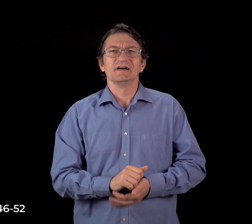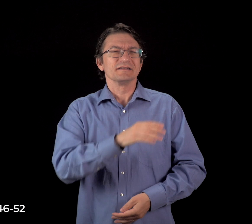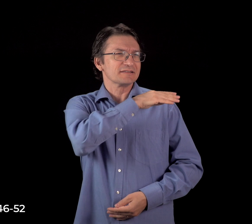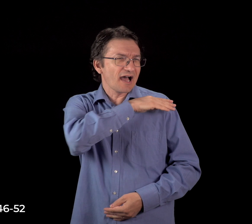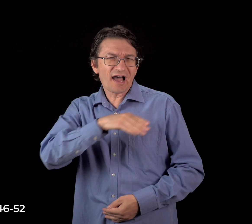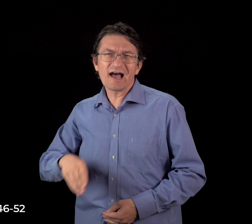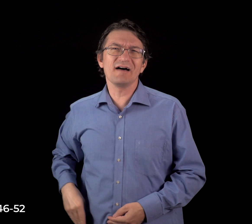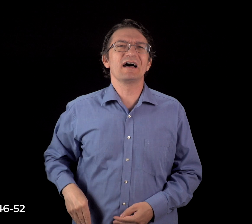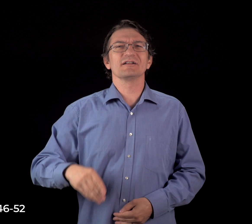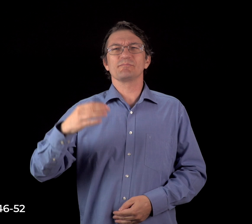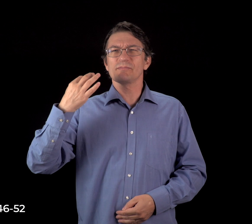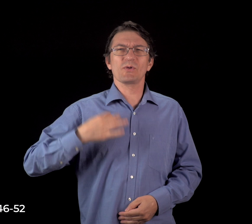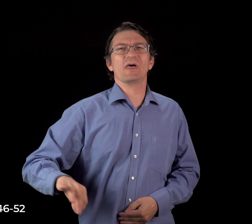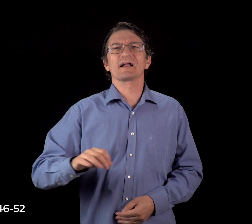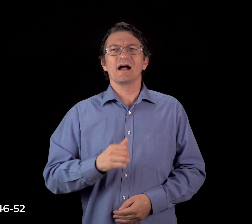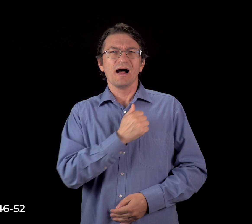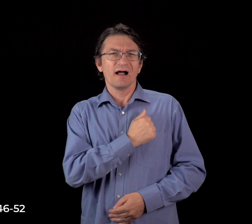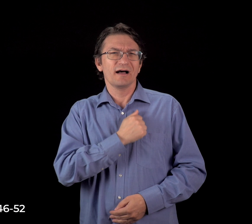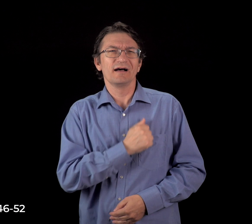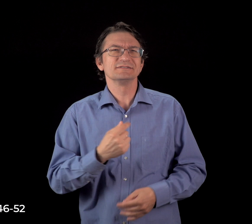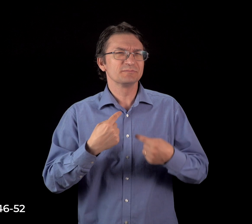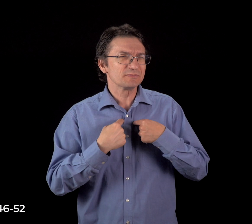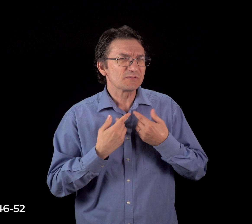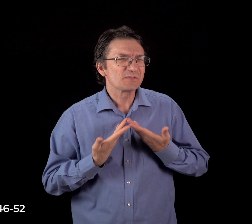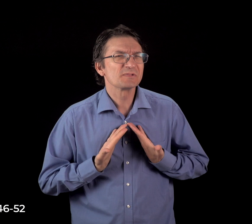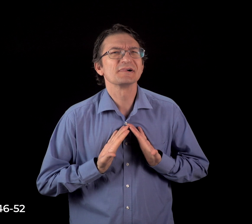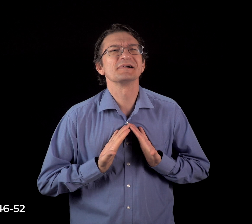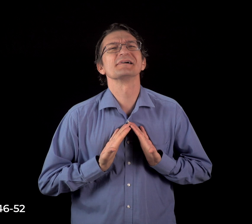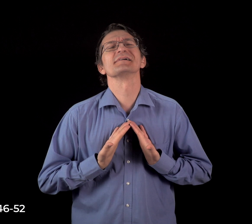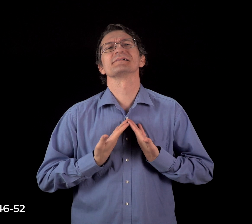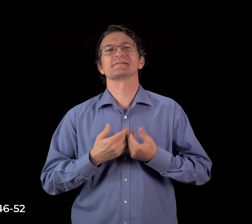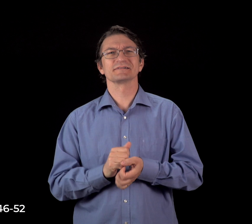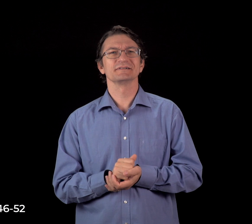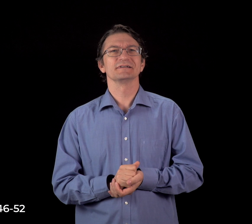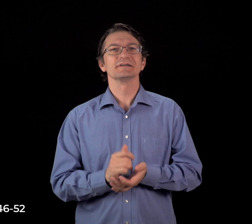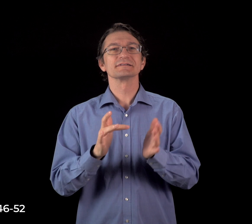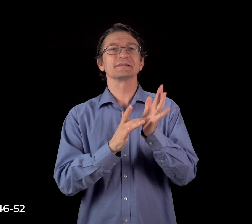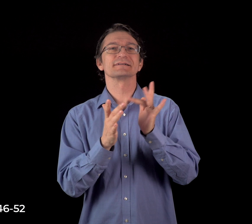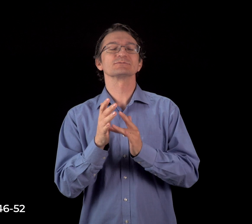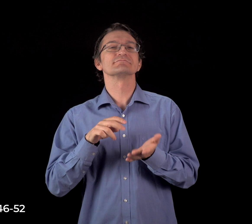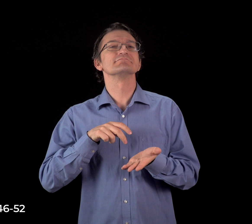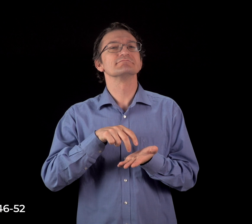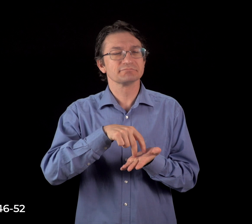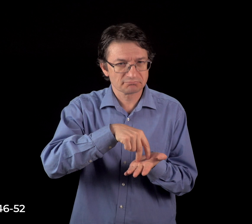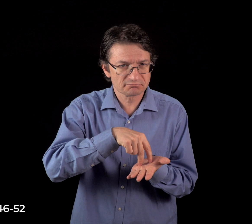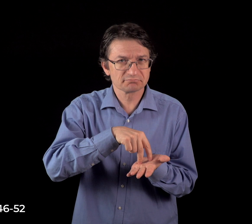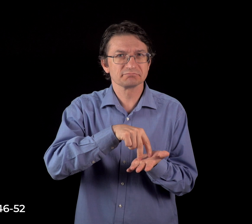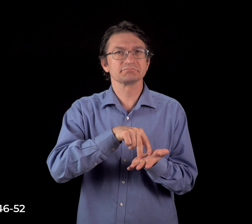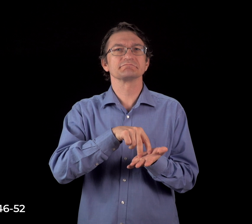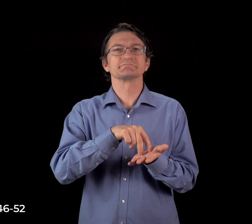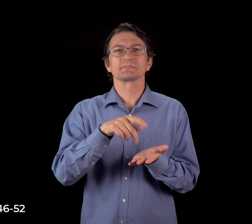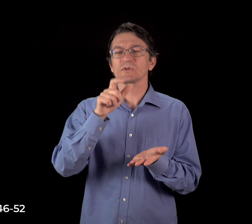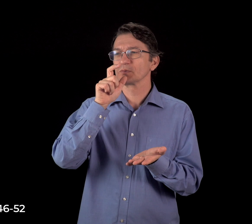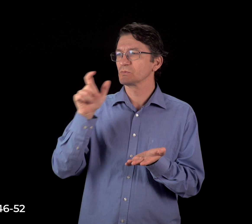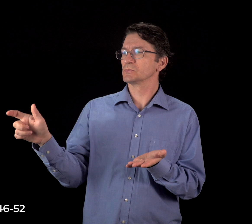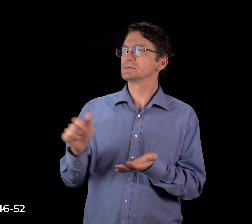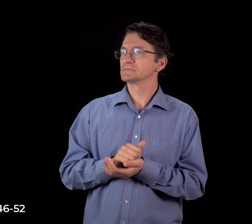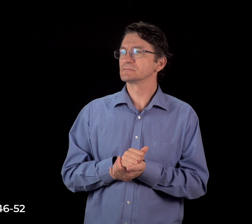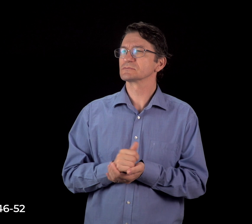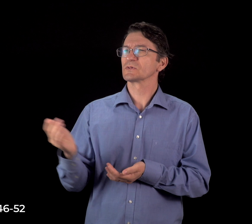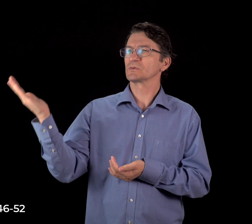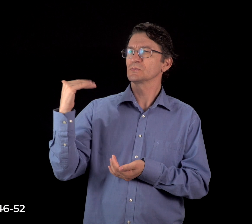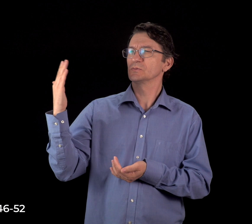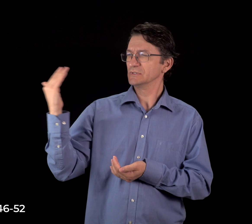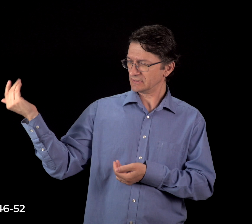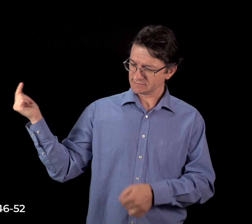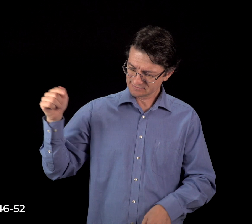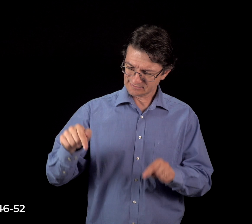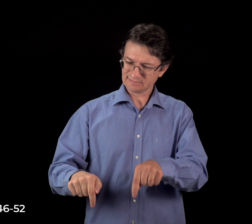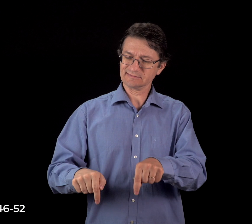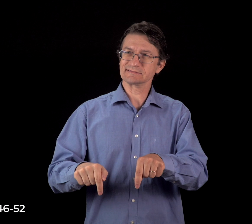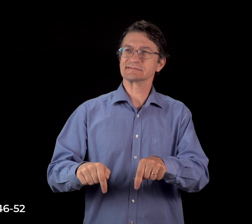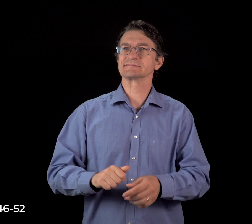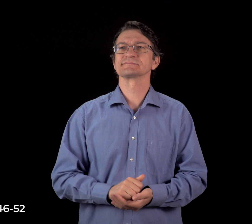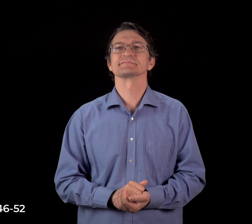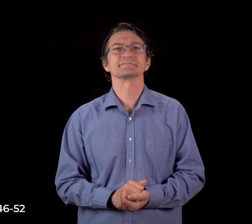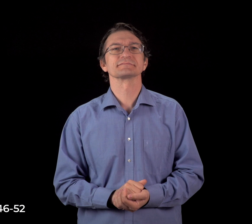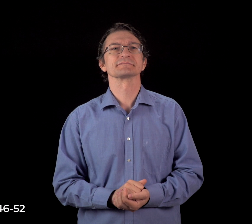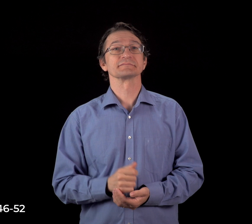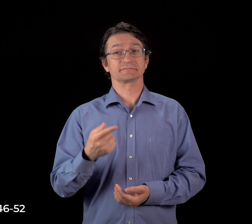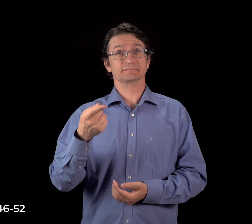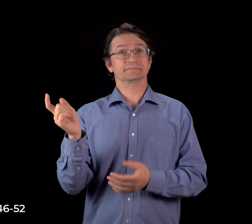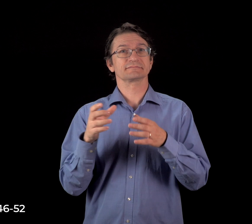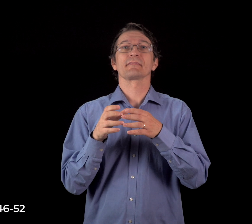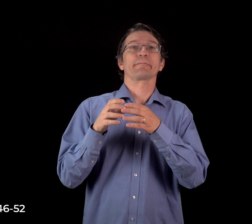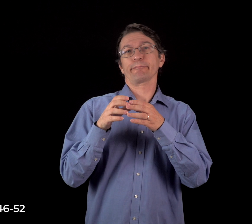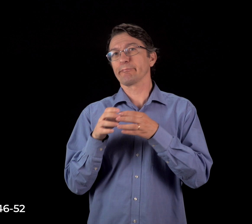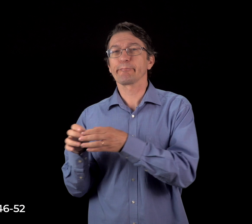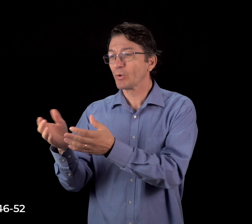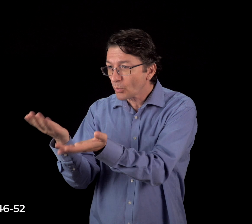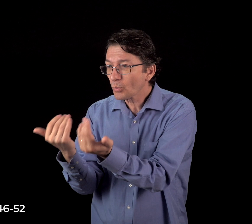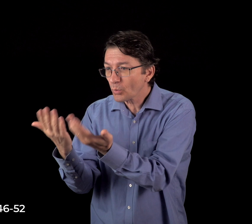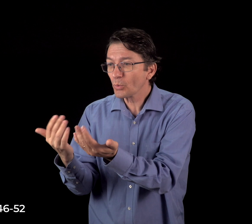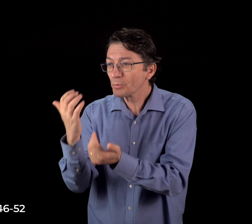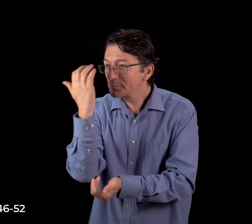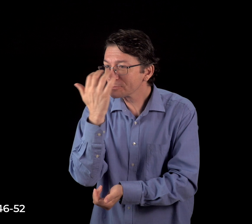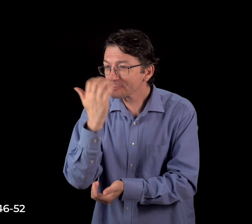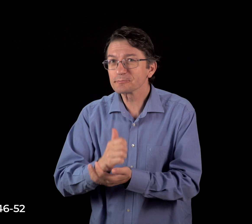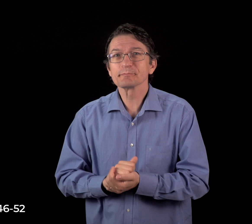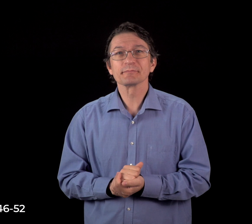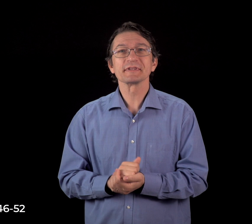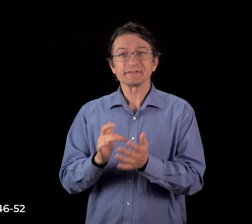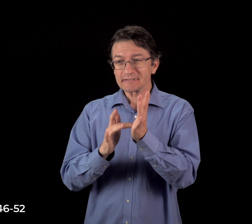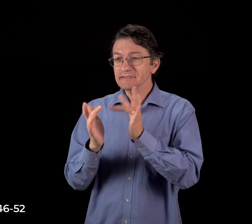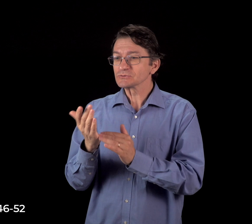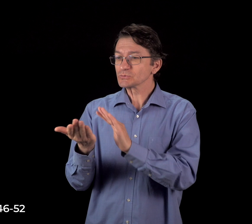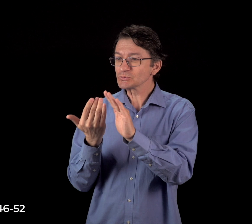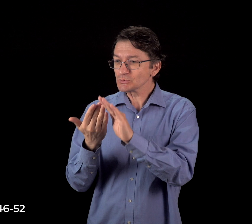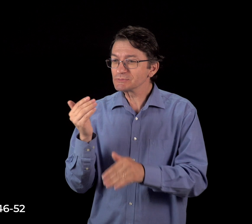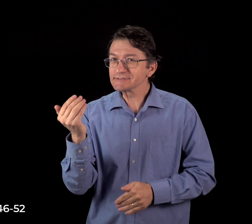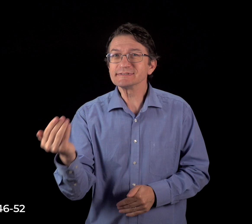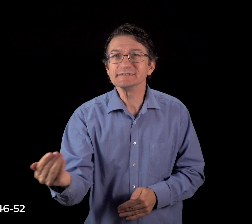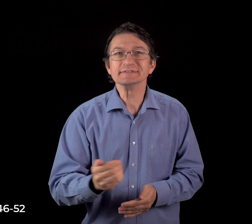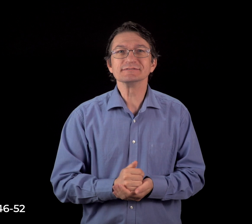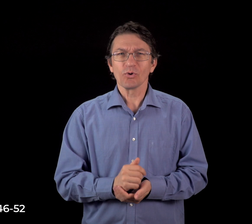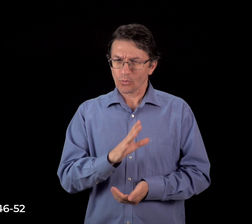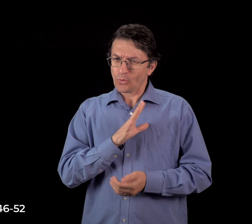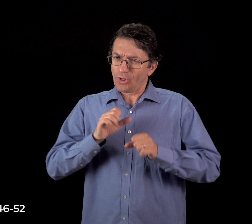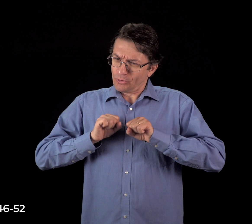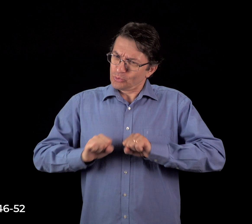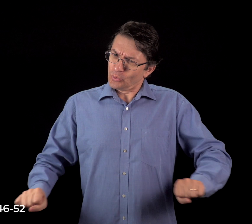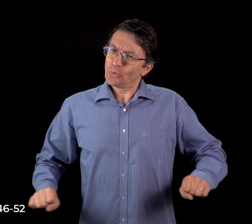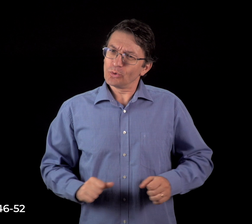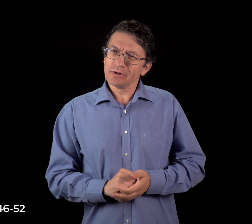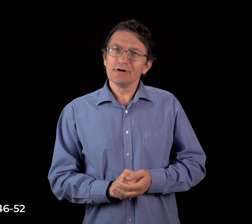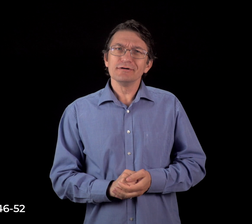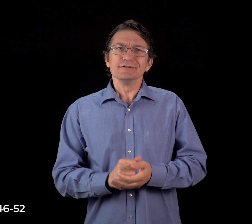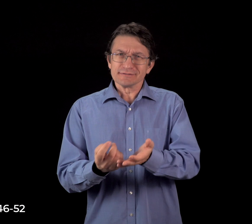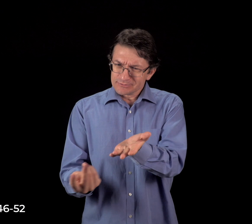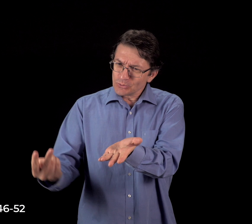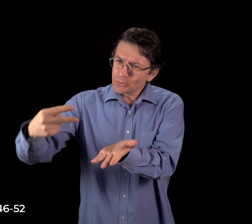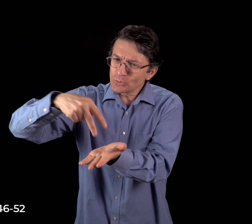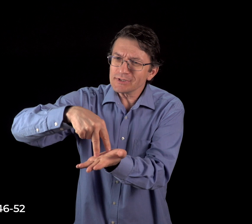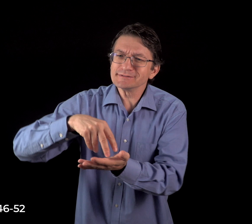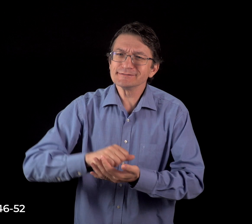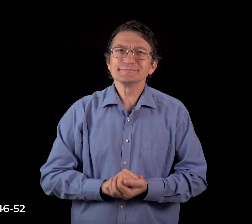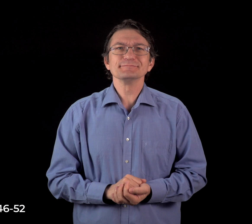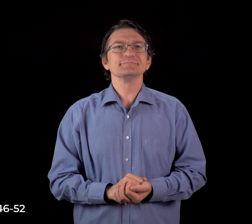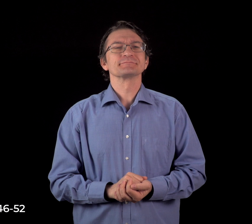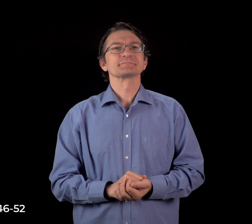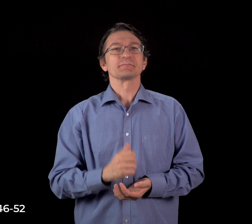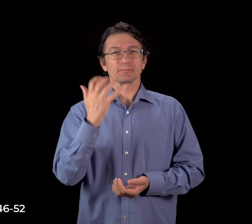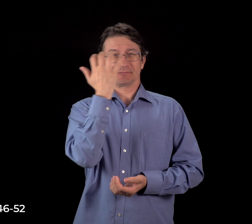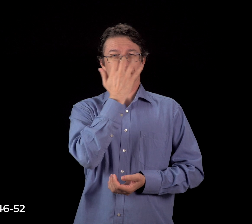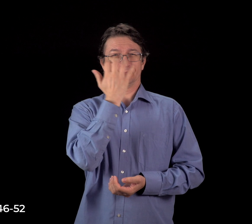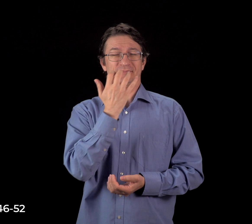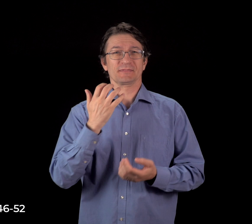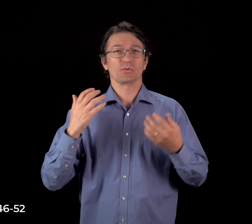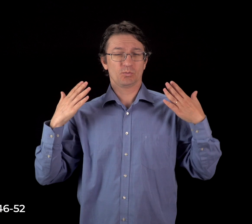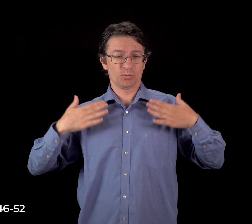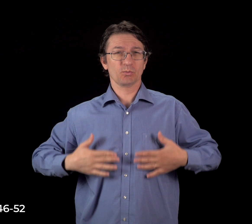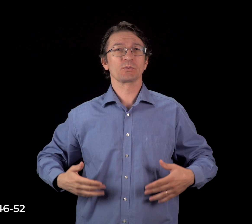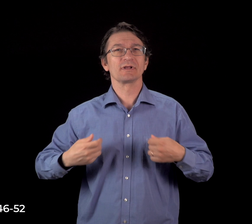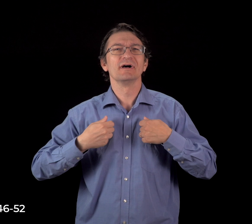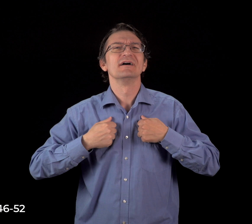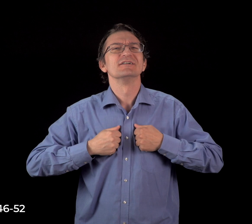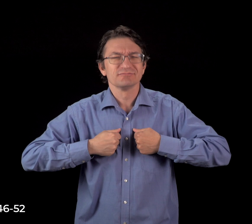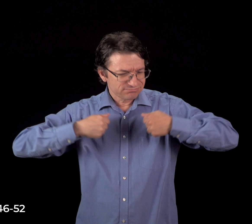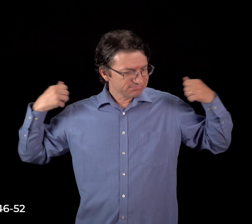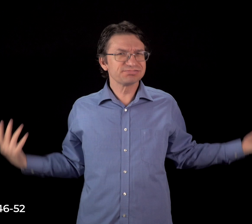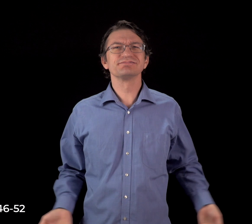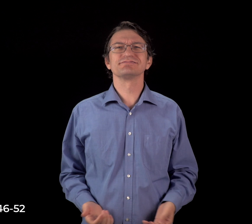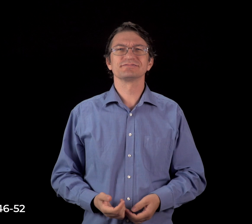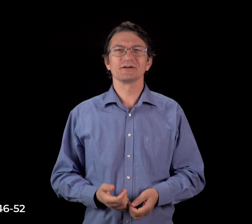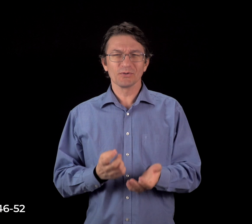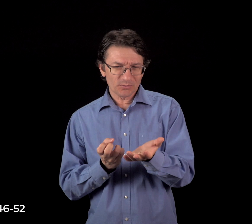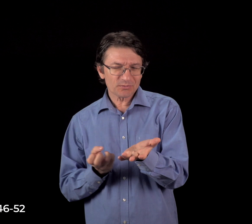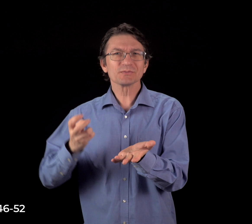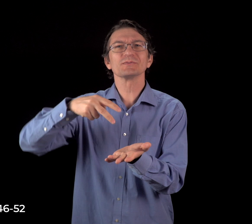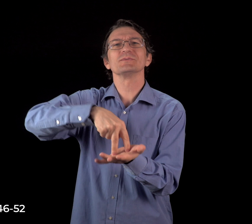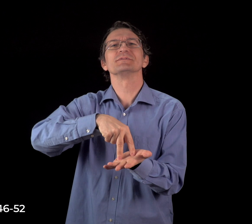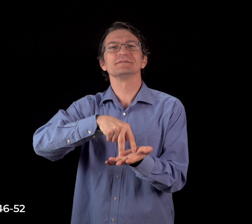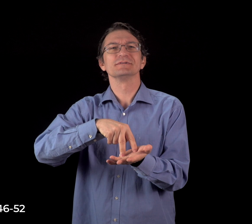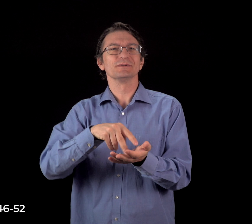Jesus stopped and said, “Call him.” So they called the blind man. “Take courage!” they said. “Get up! He is calling for you.”